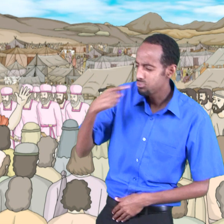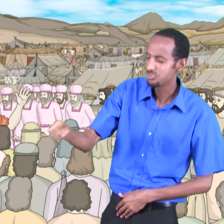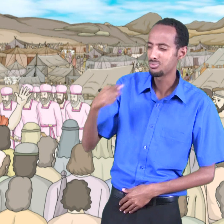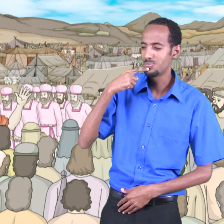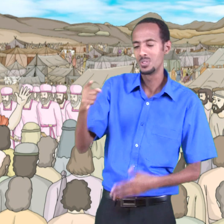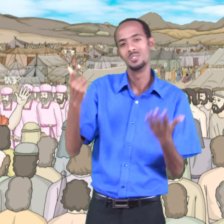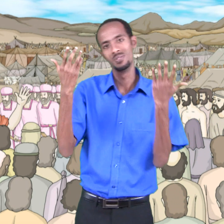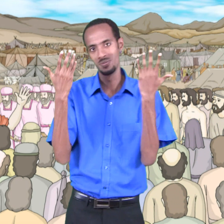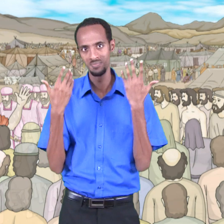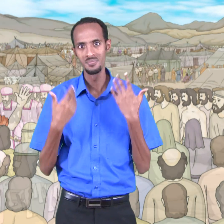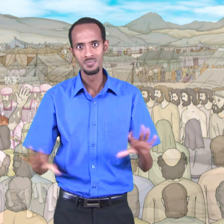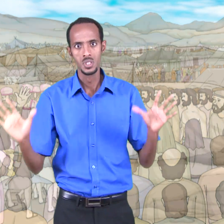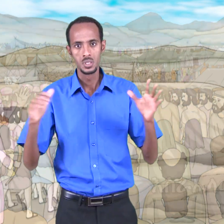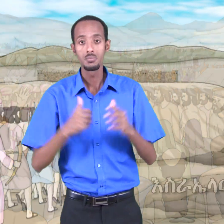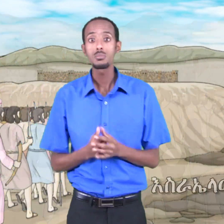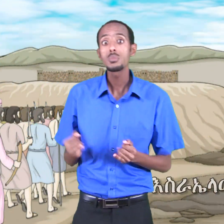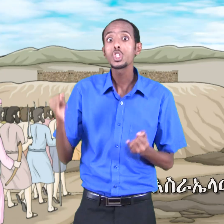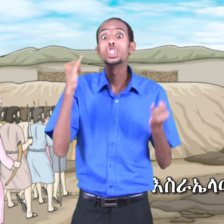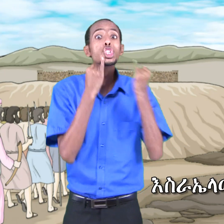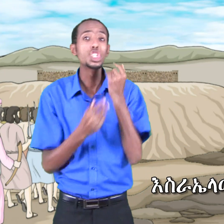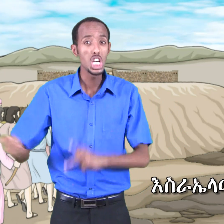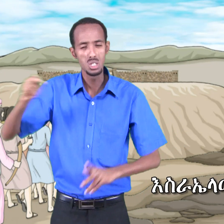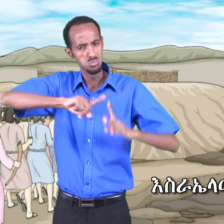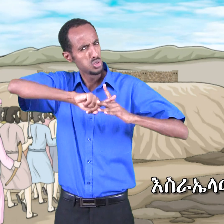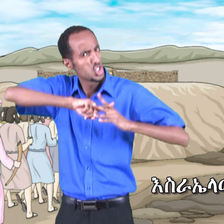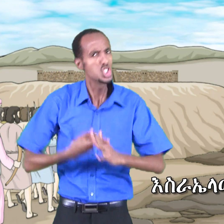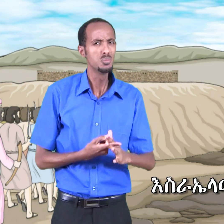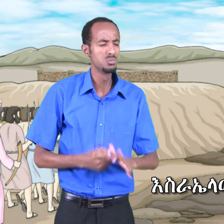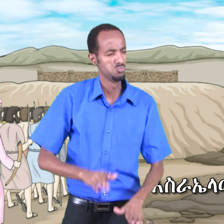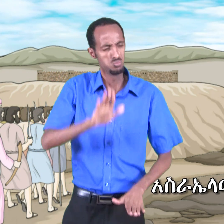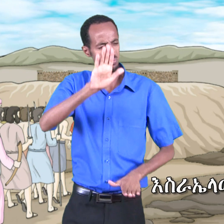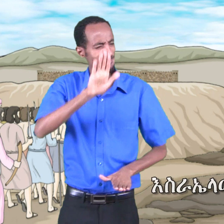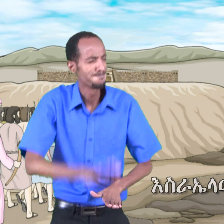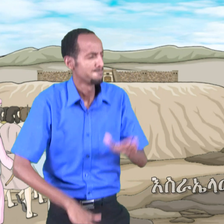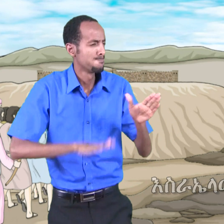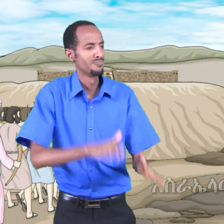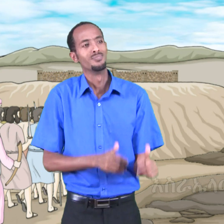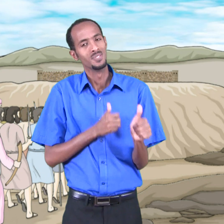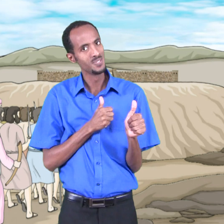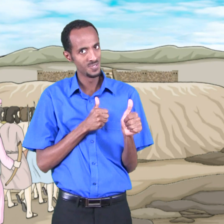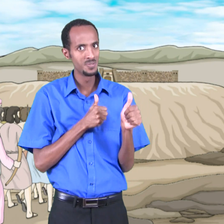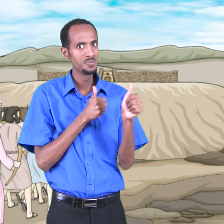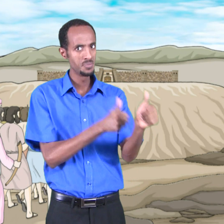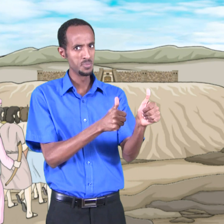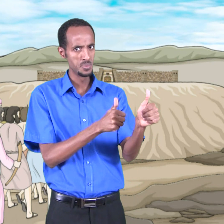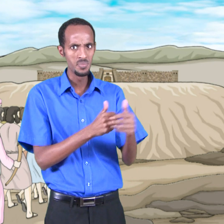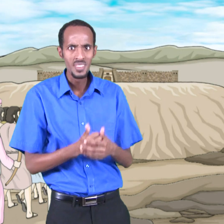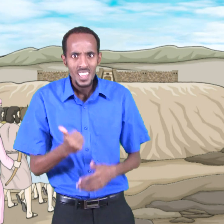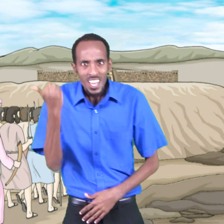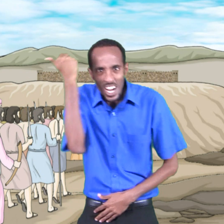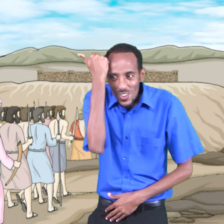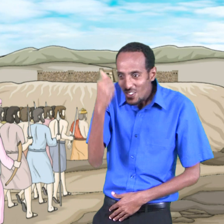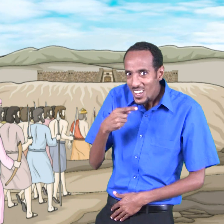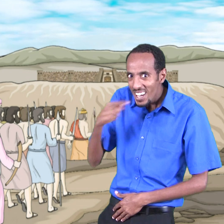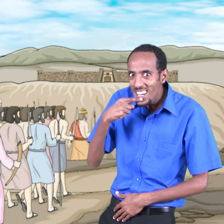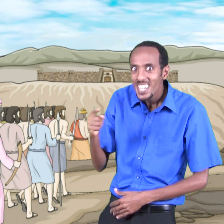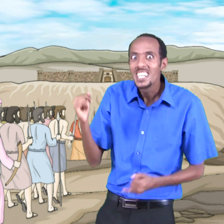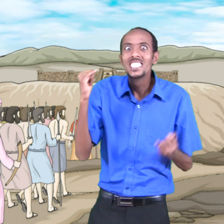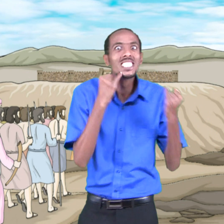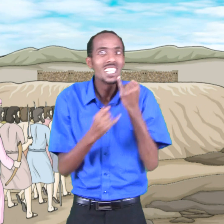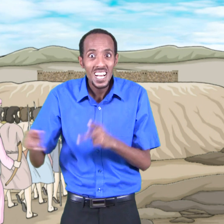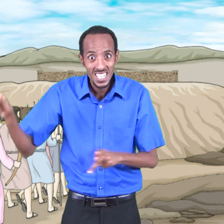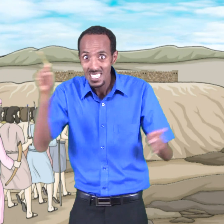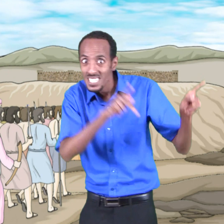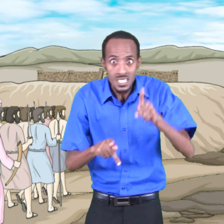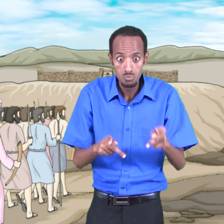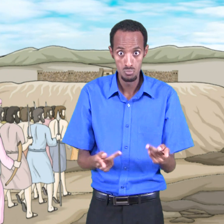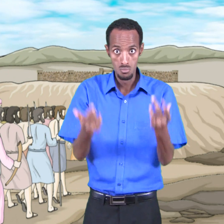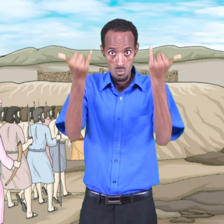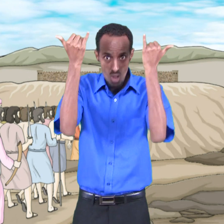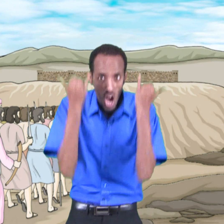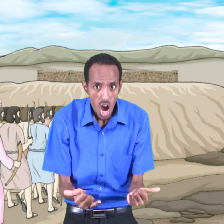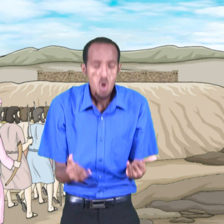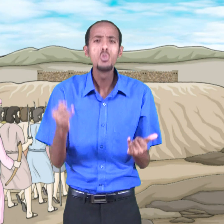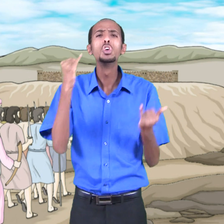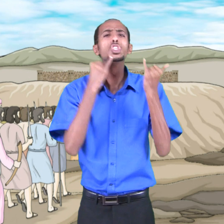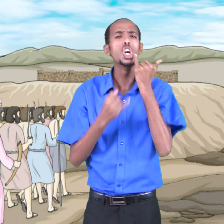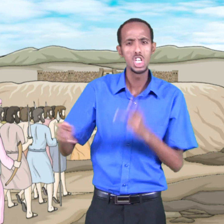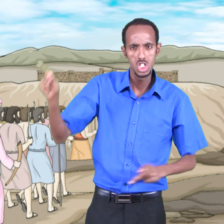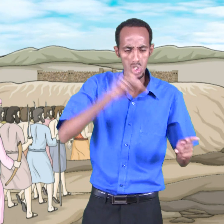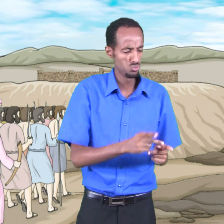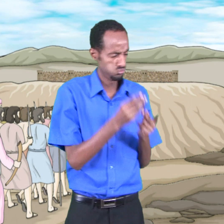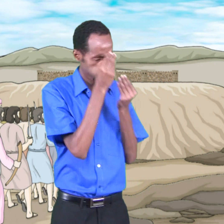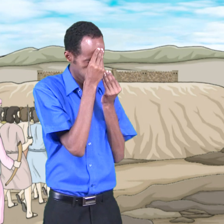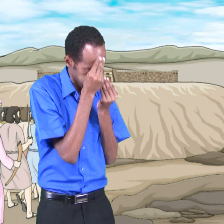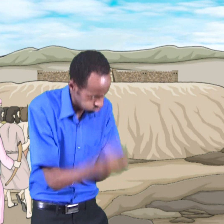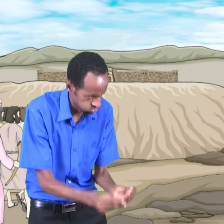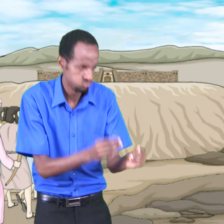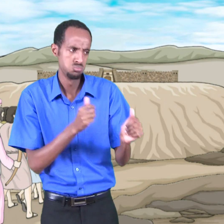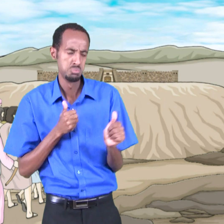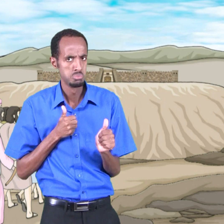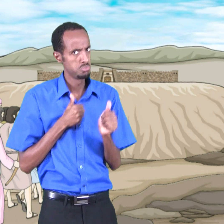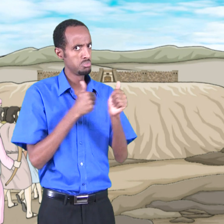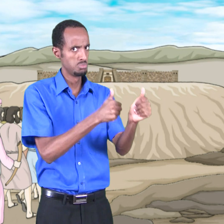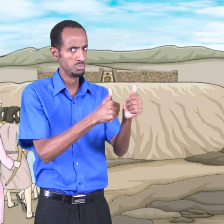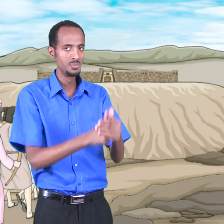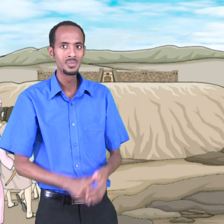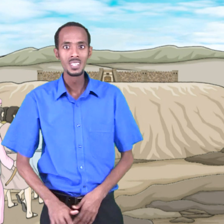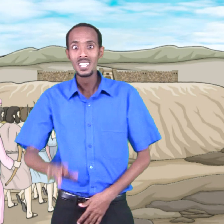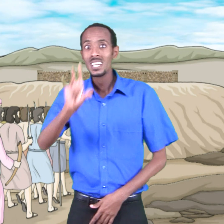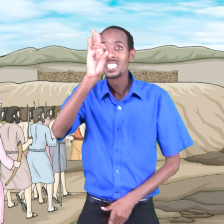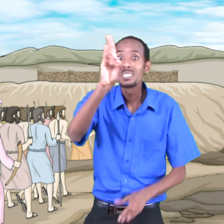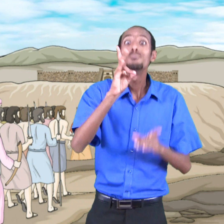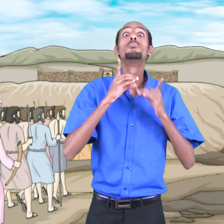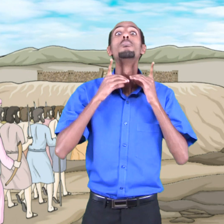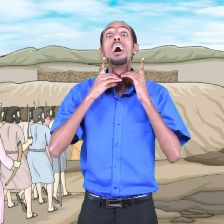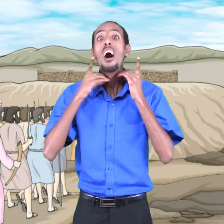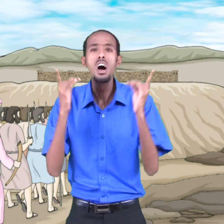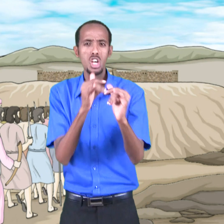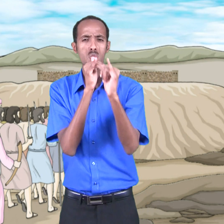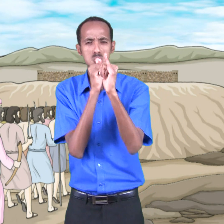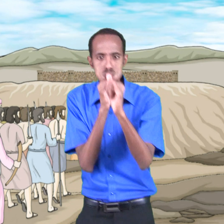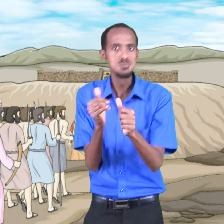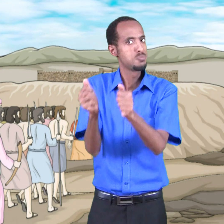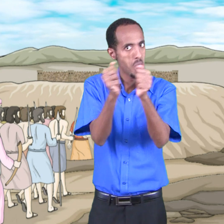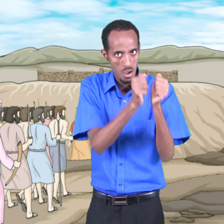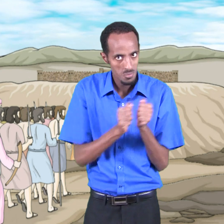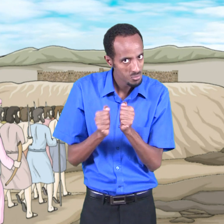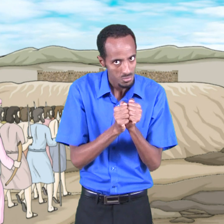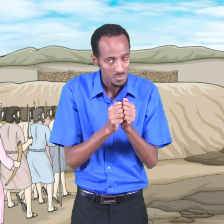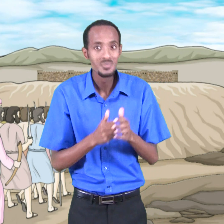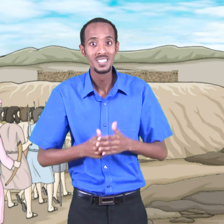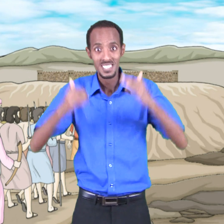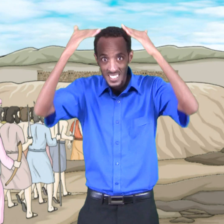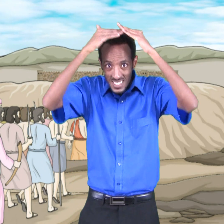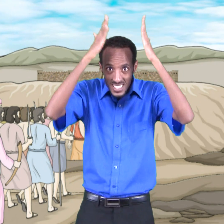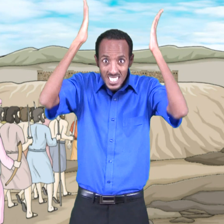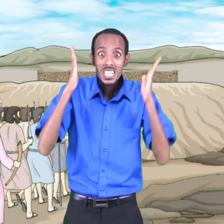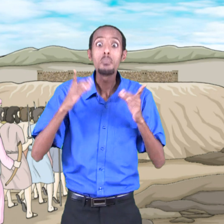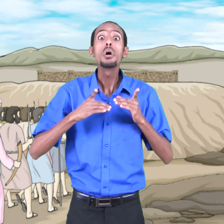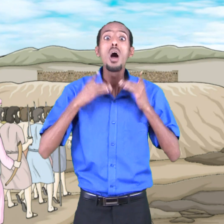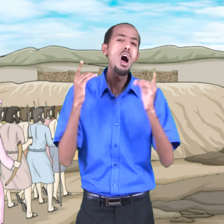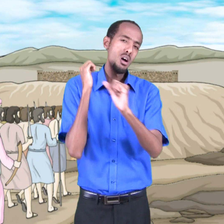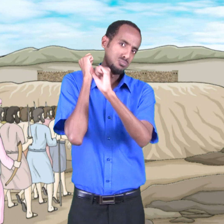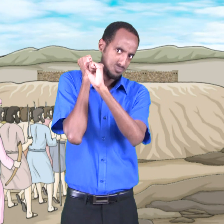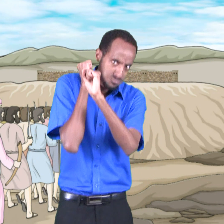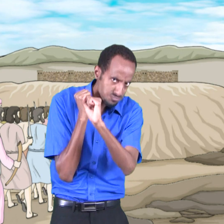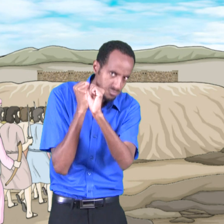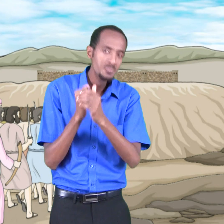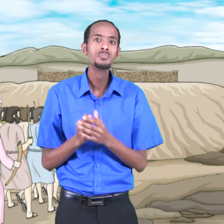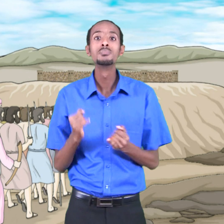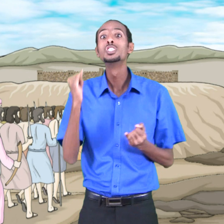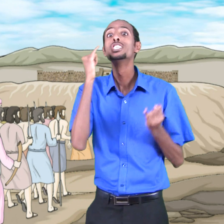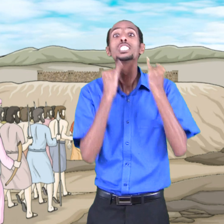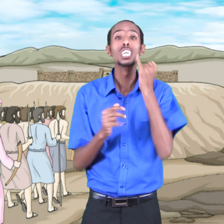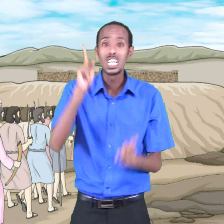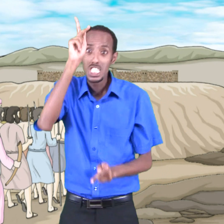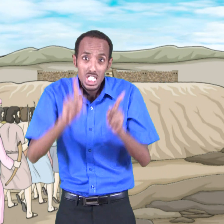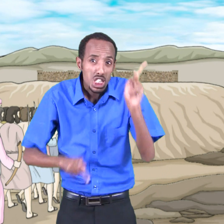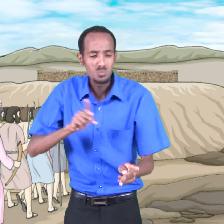After Joshua had spoken to the people, seven priests carrying seven rams’ horns before the LORD advanced and blew the horns, and the ark of the covenant of the LORD followed them.